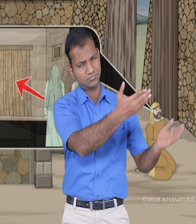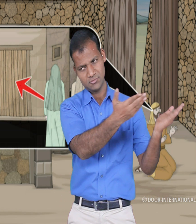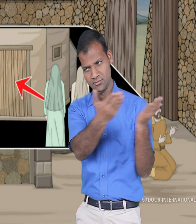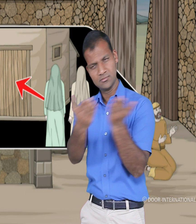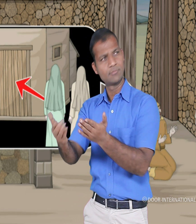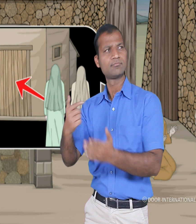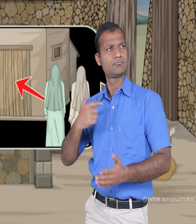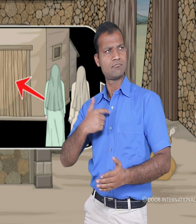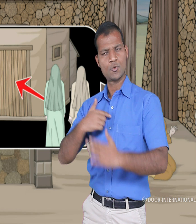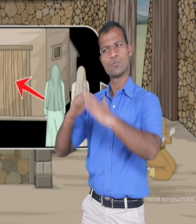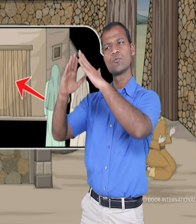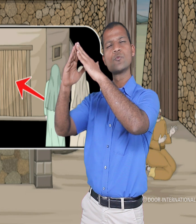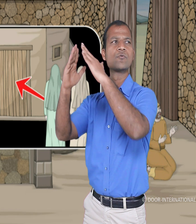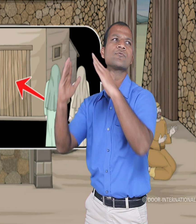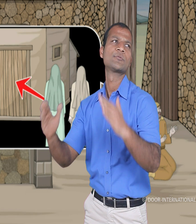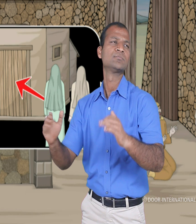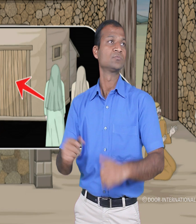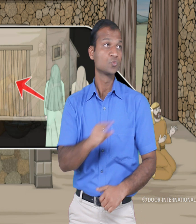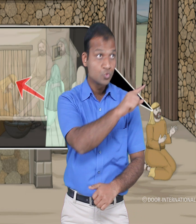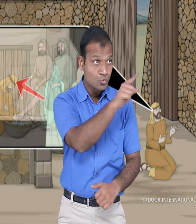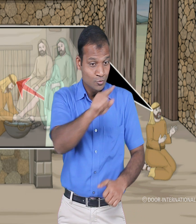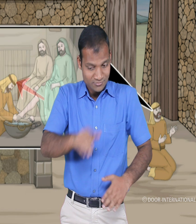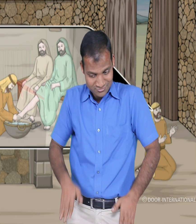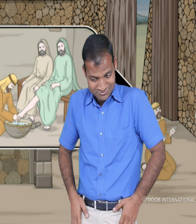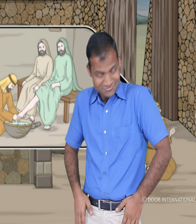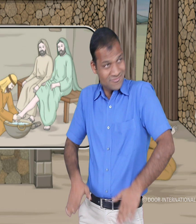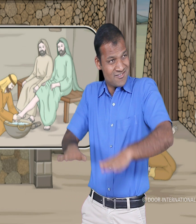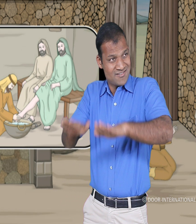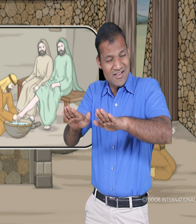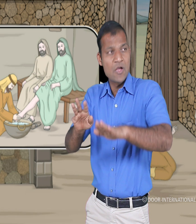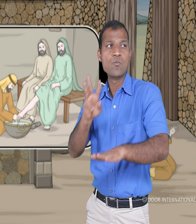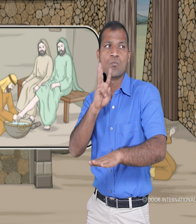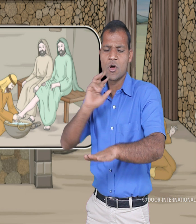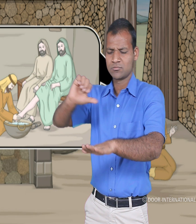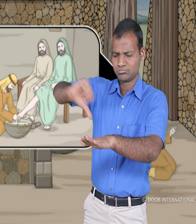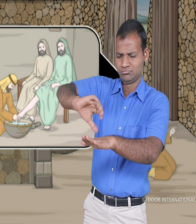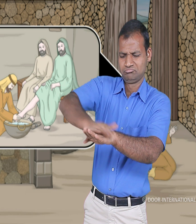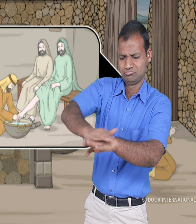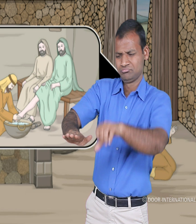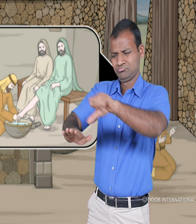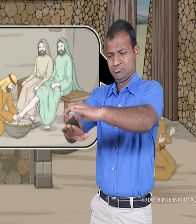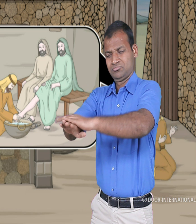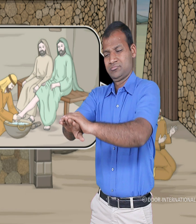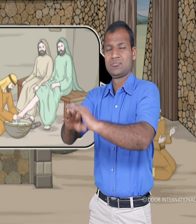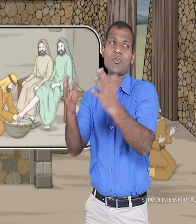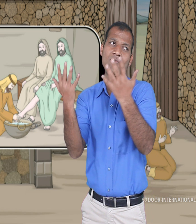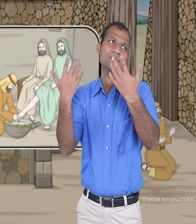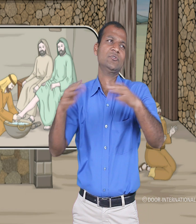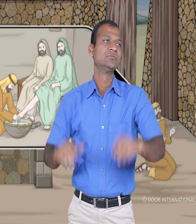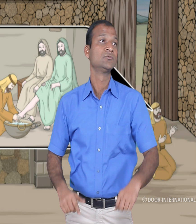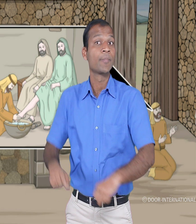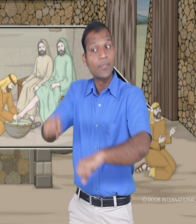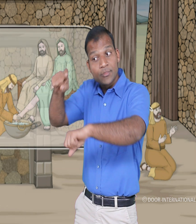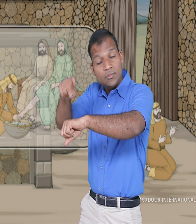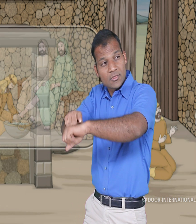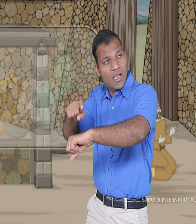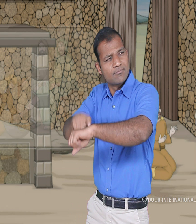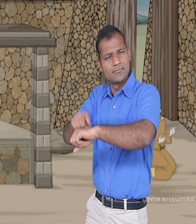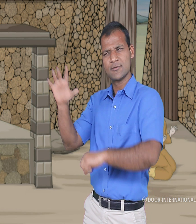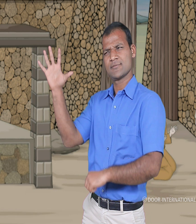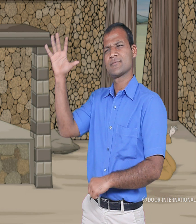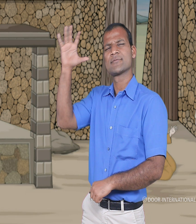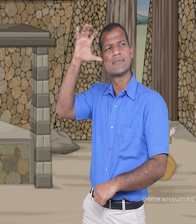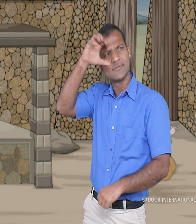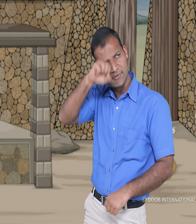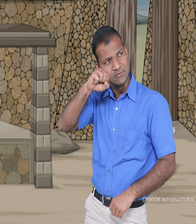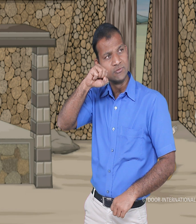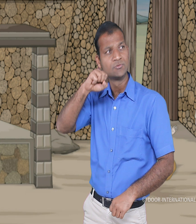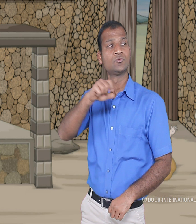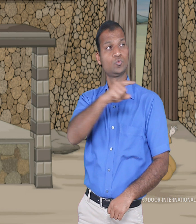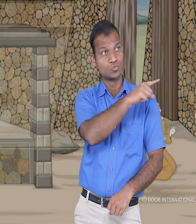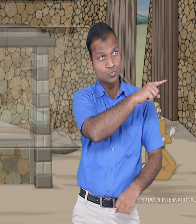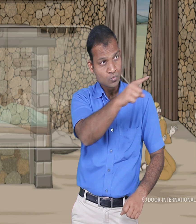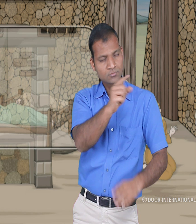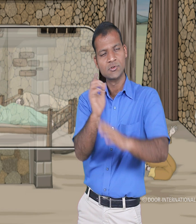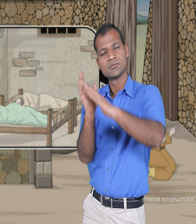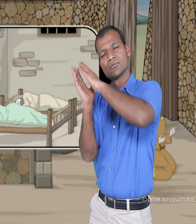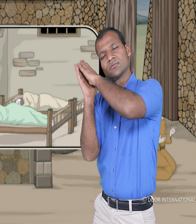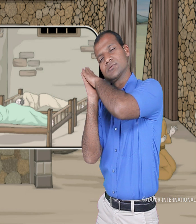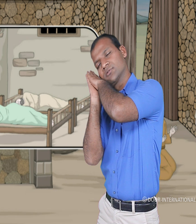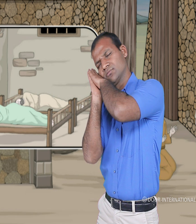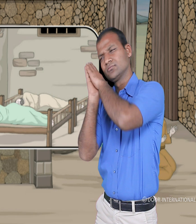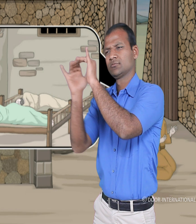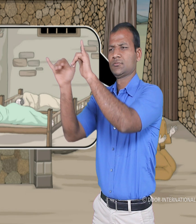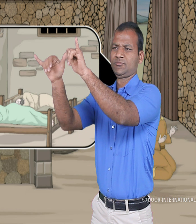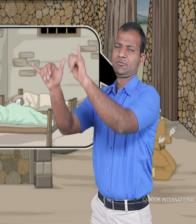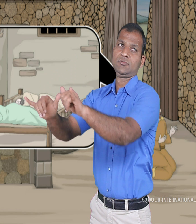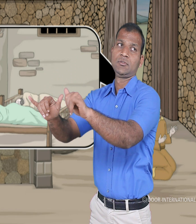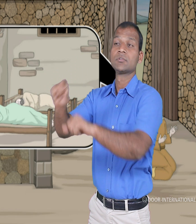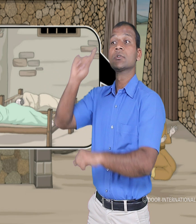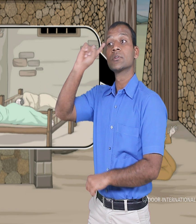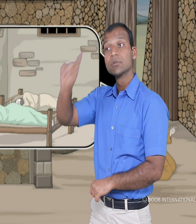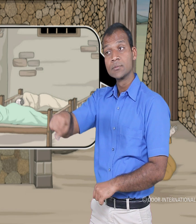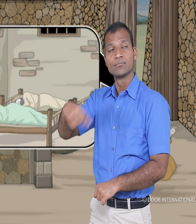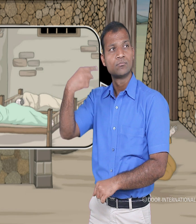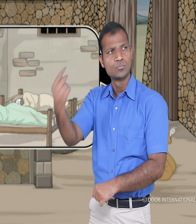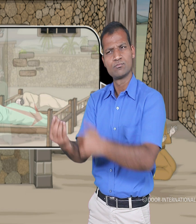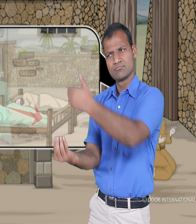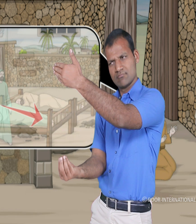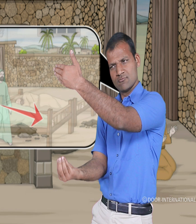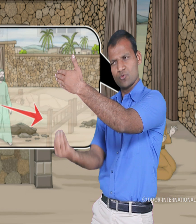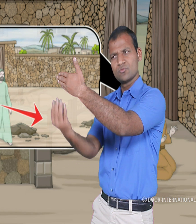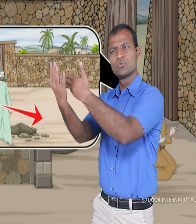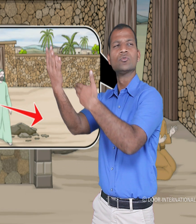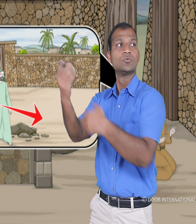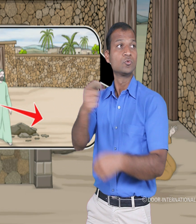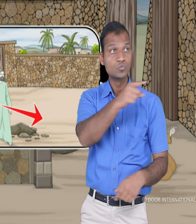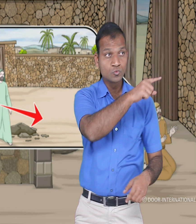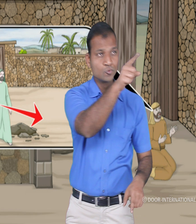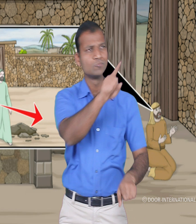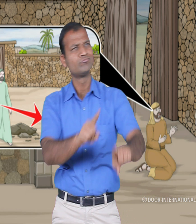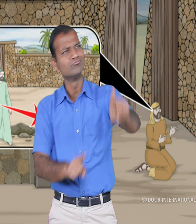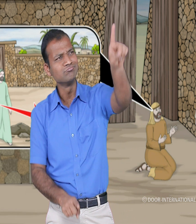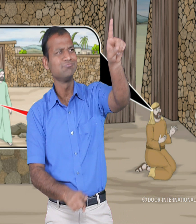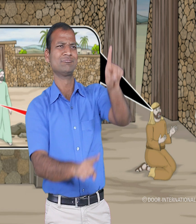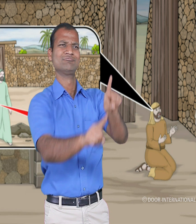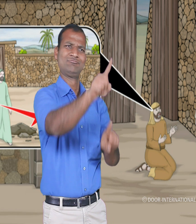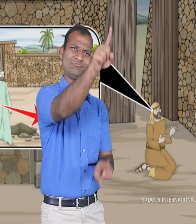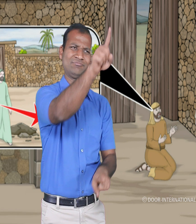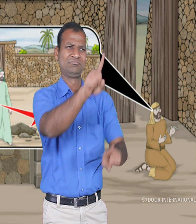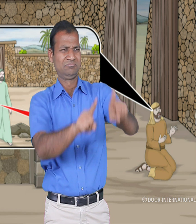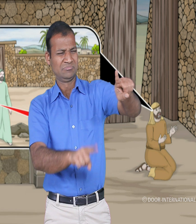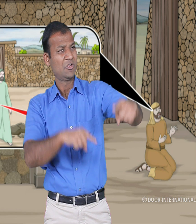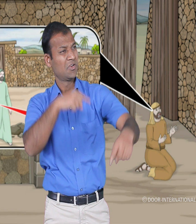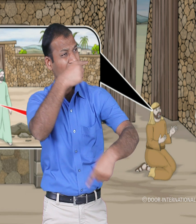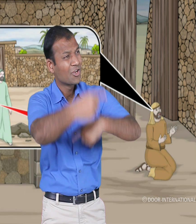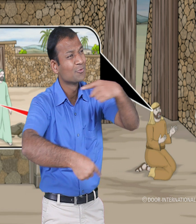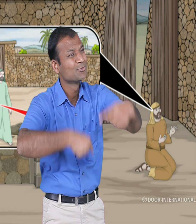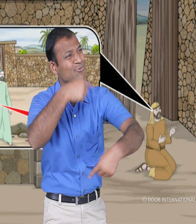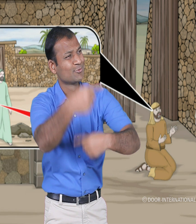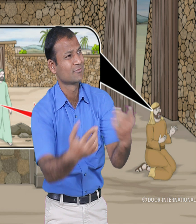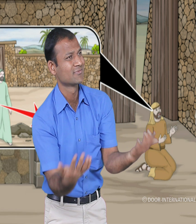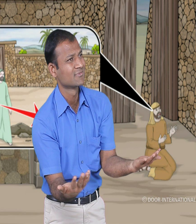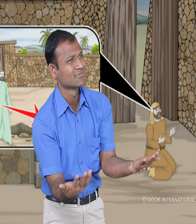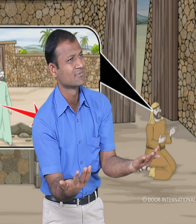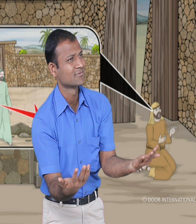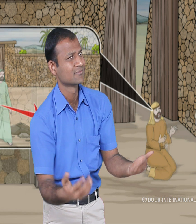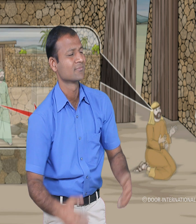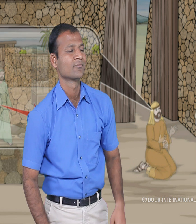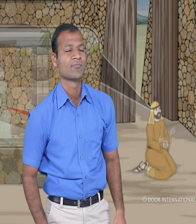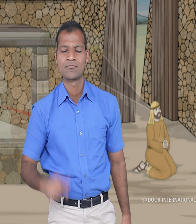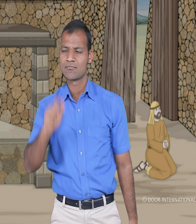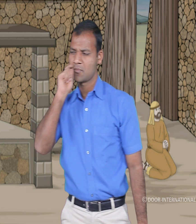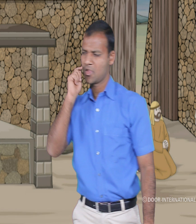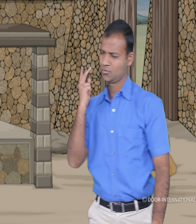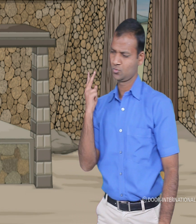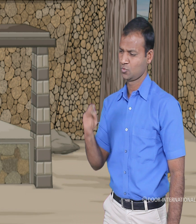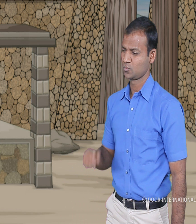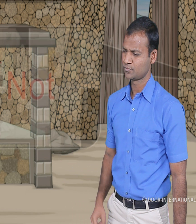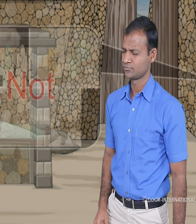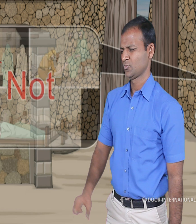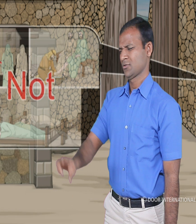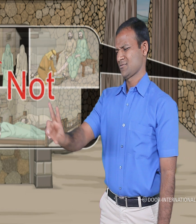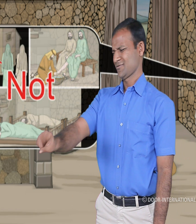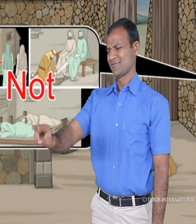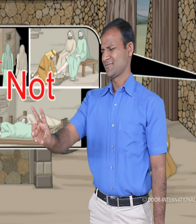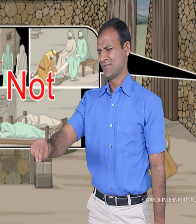wash your feet and spend the night. Then you can rise early and go on your way.”